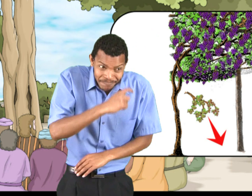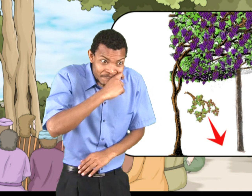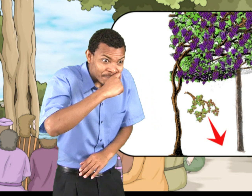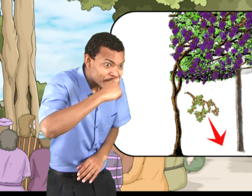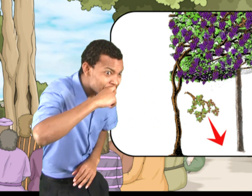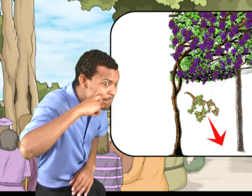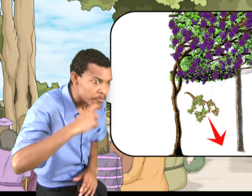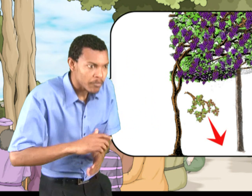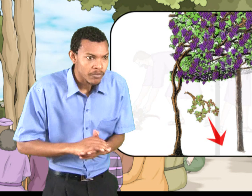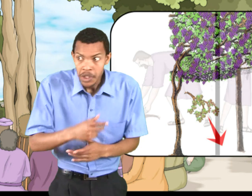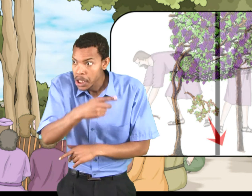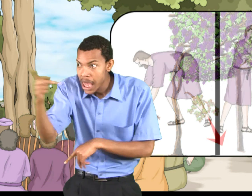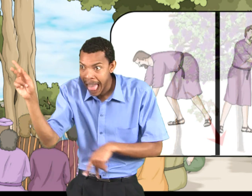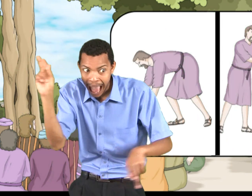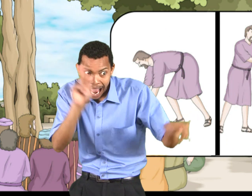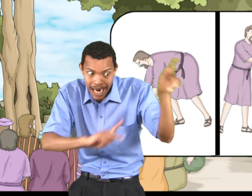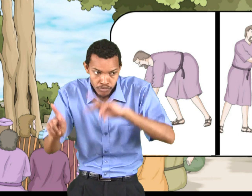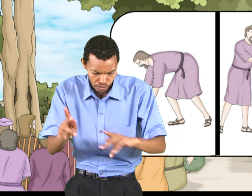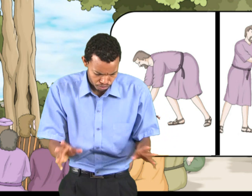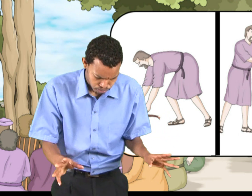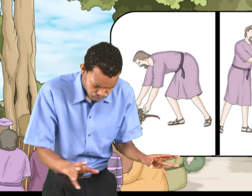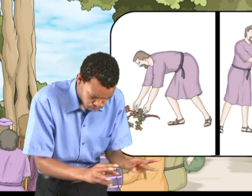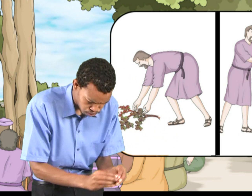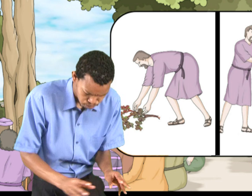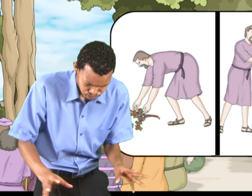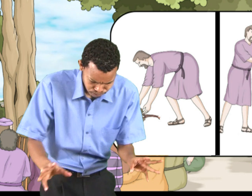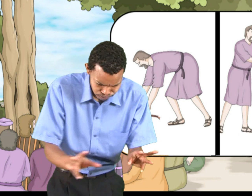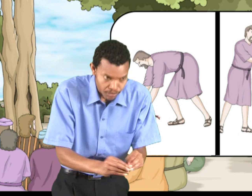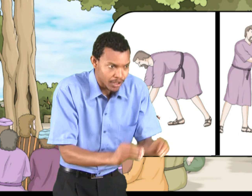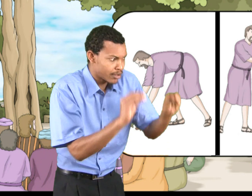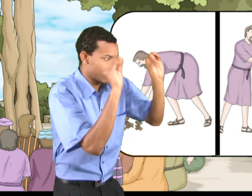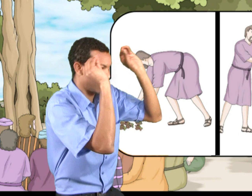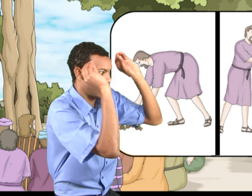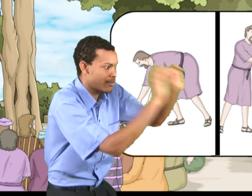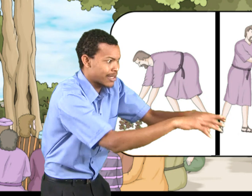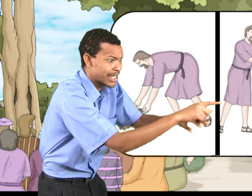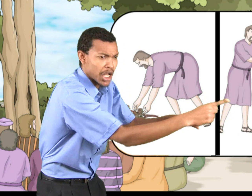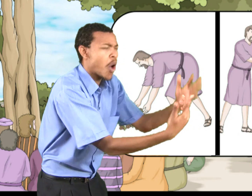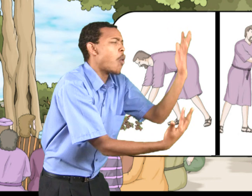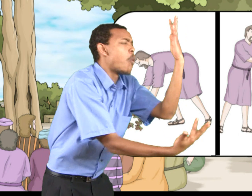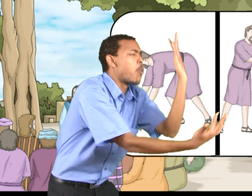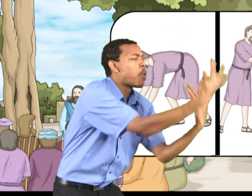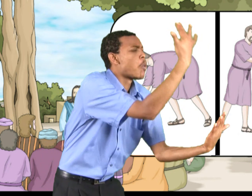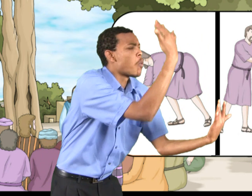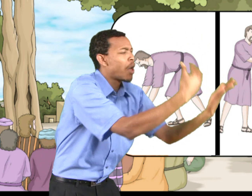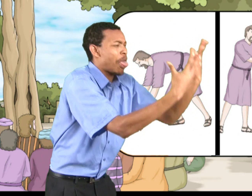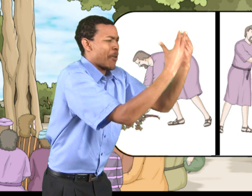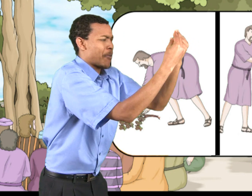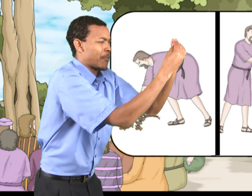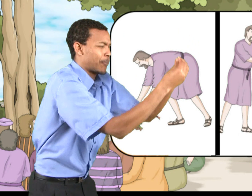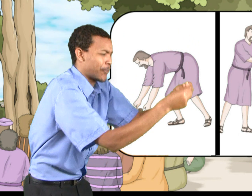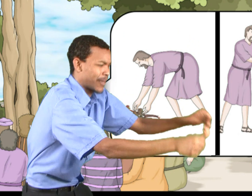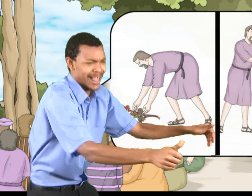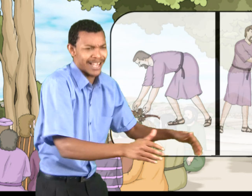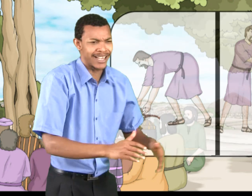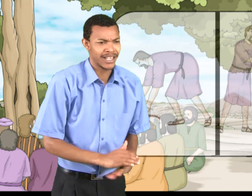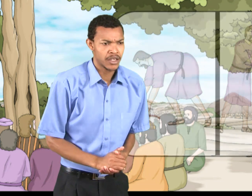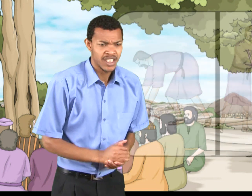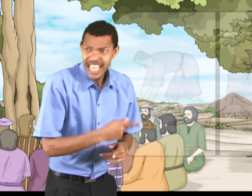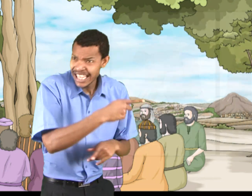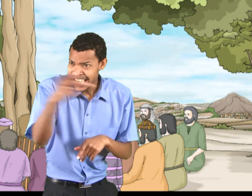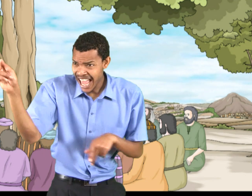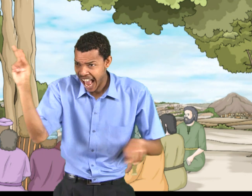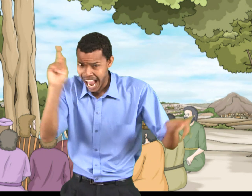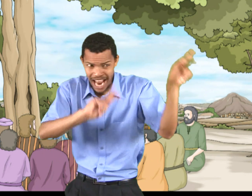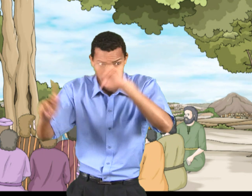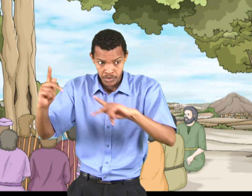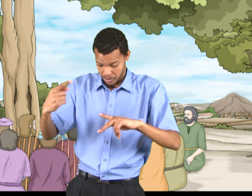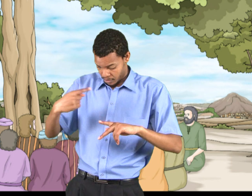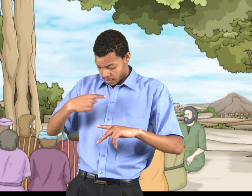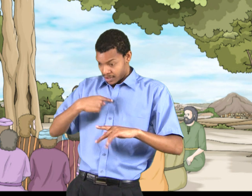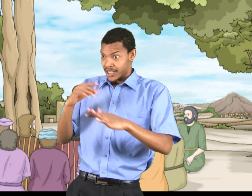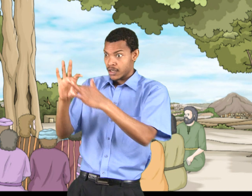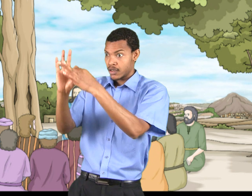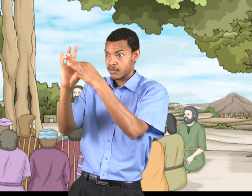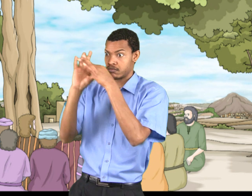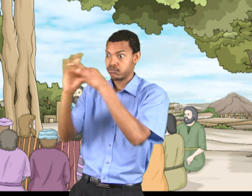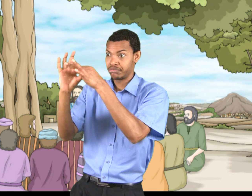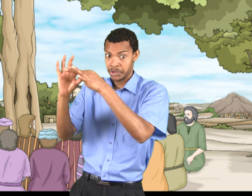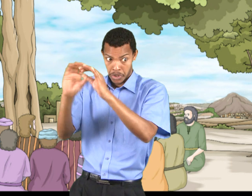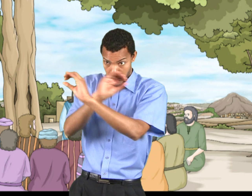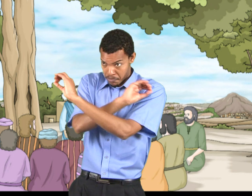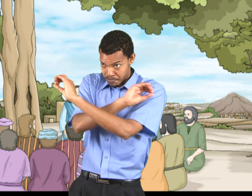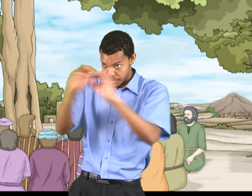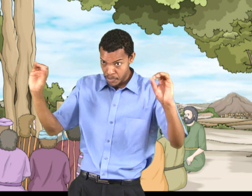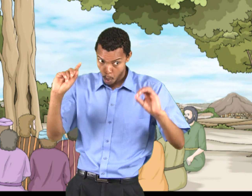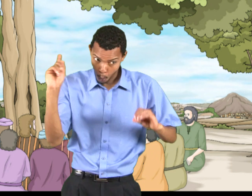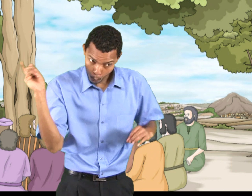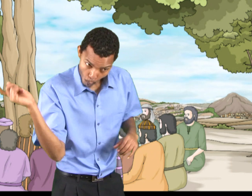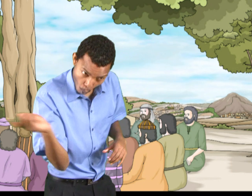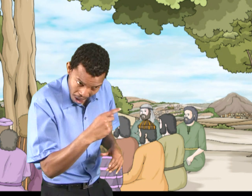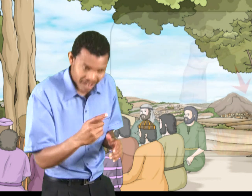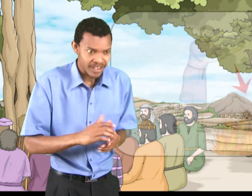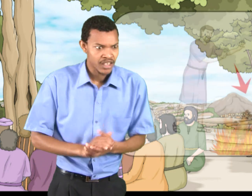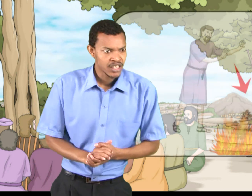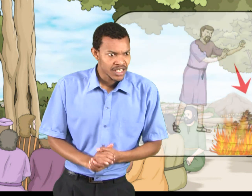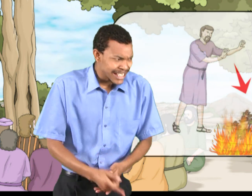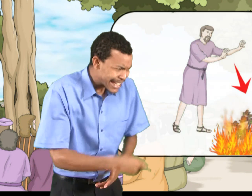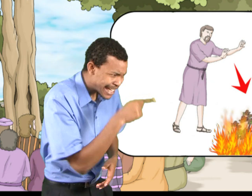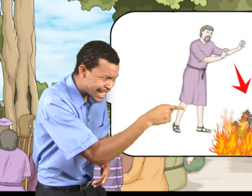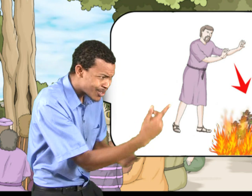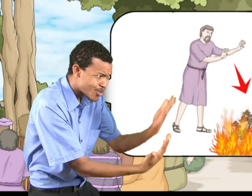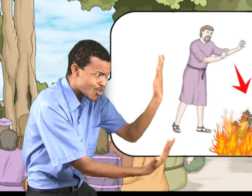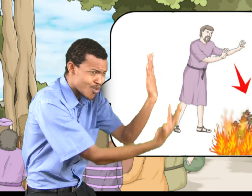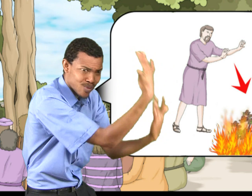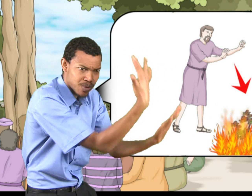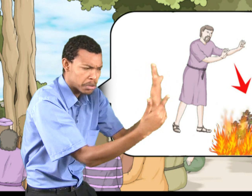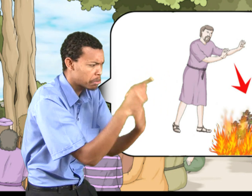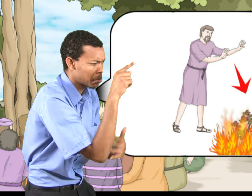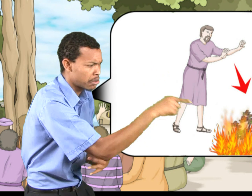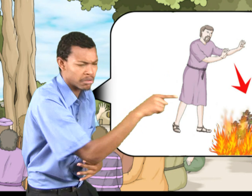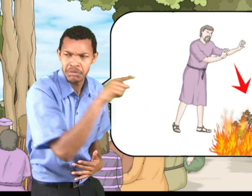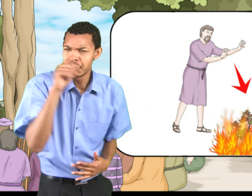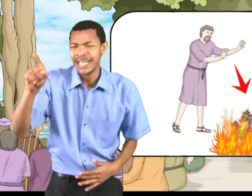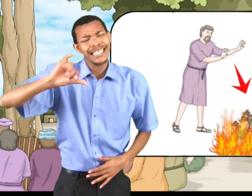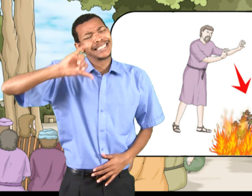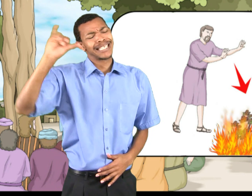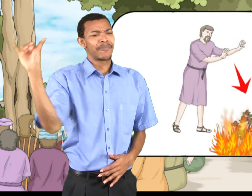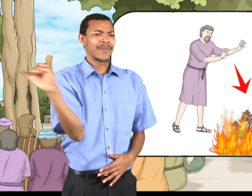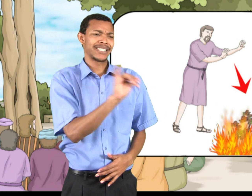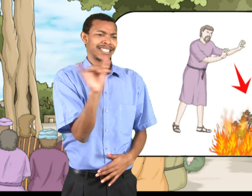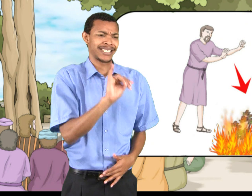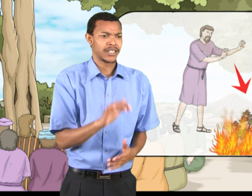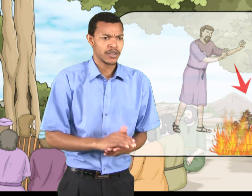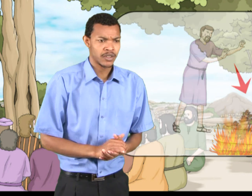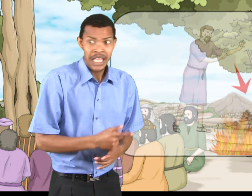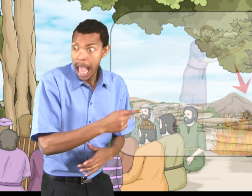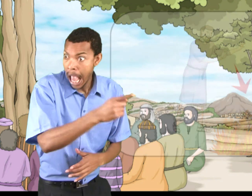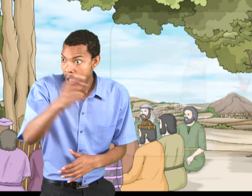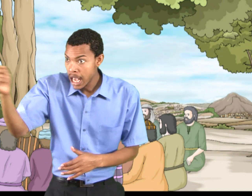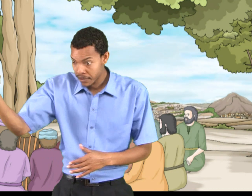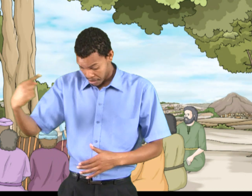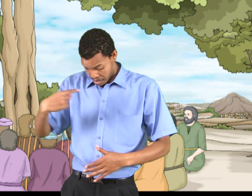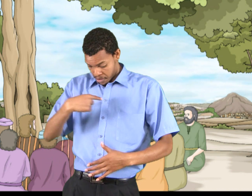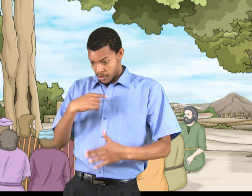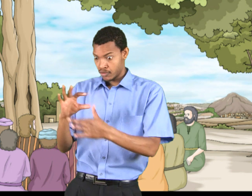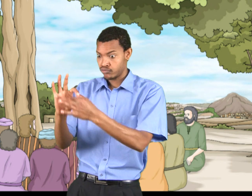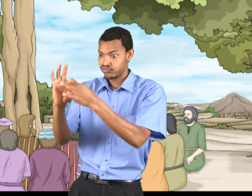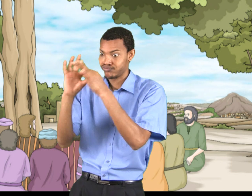Such branches are gathered up, thrown into the fire, and burned.